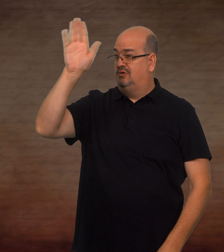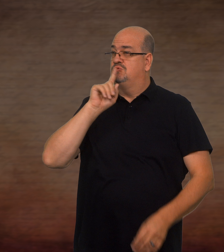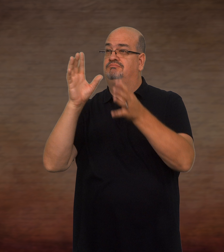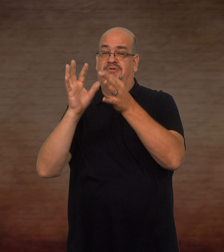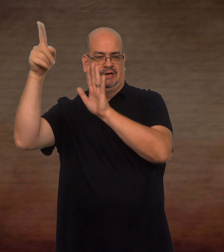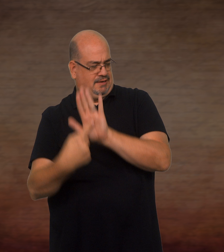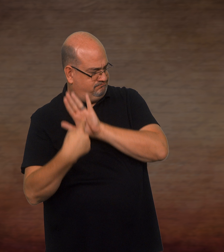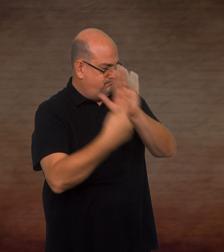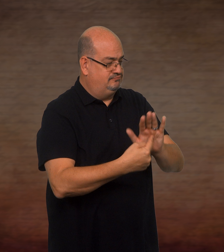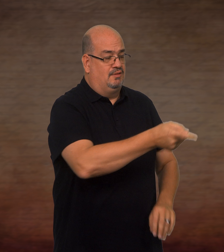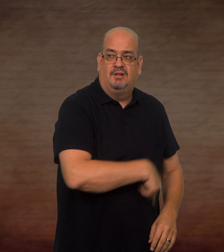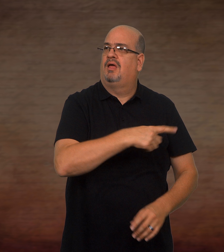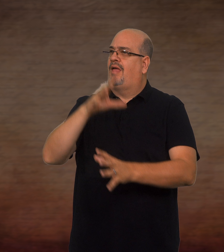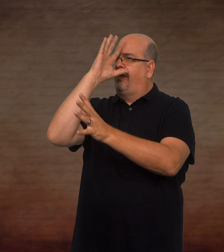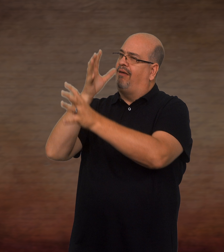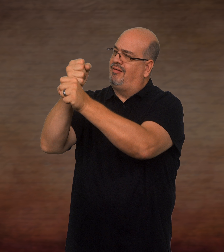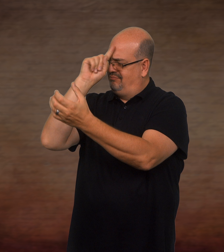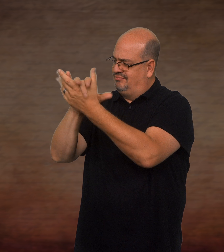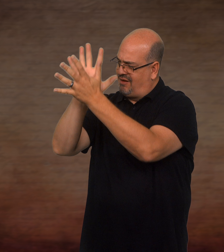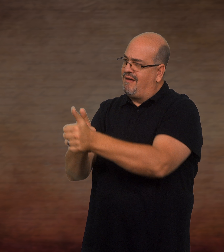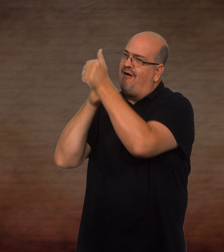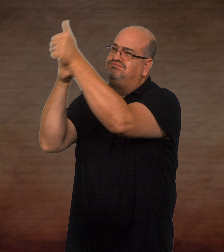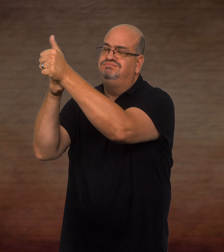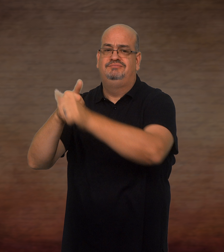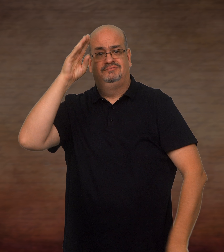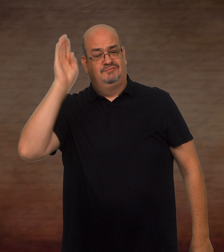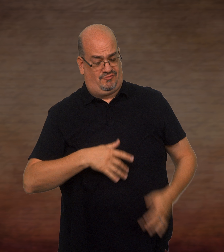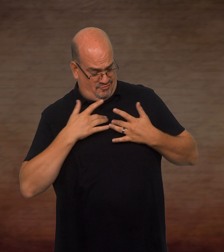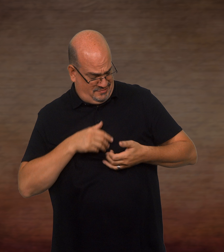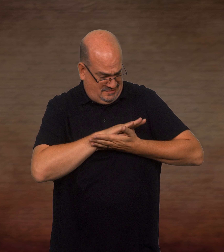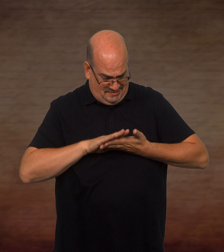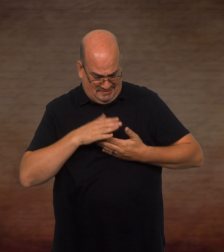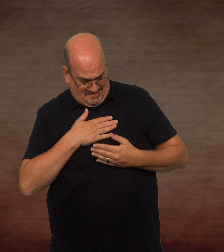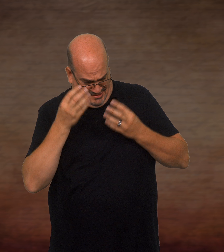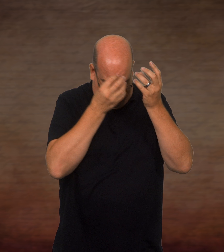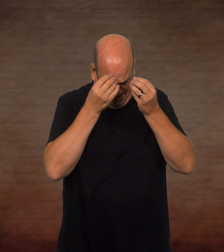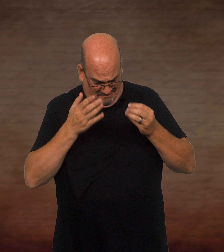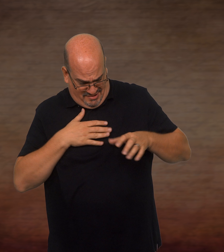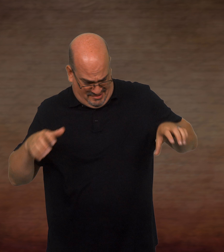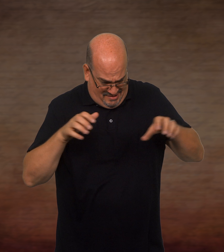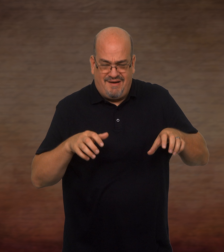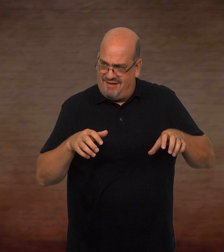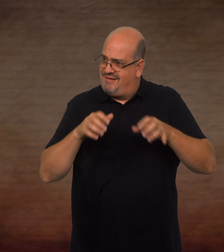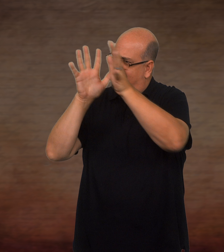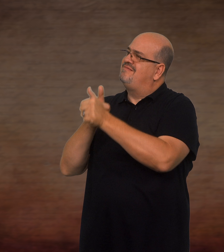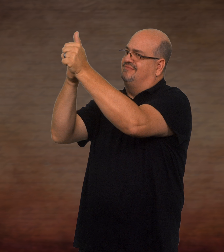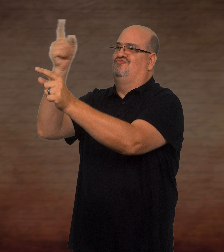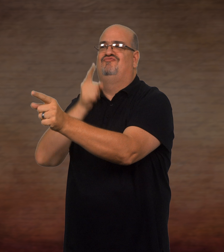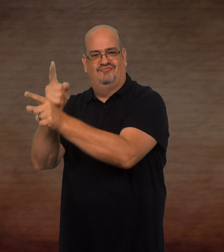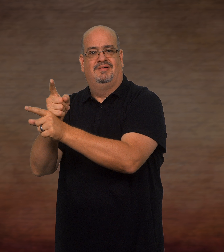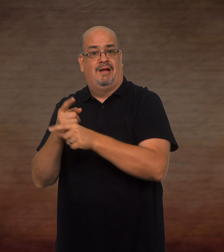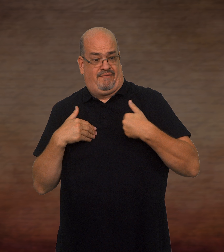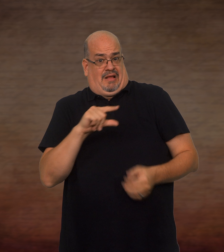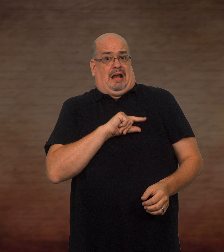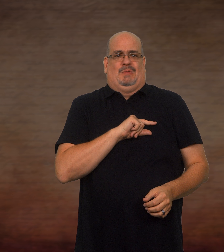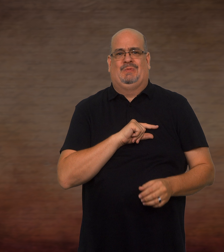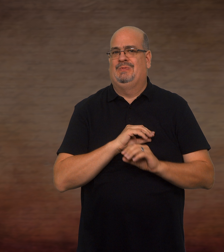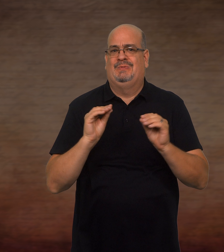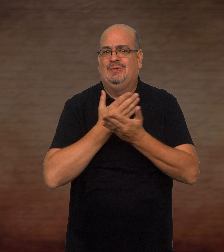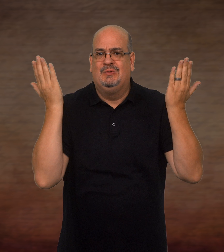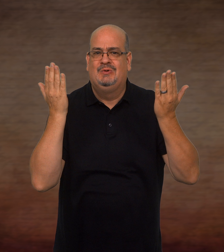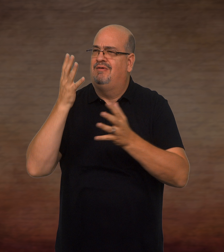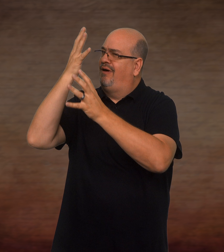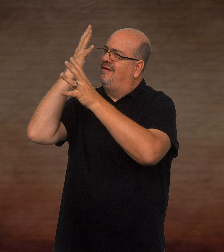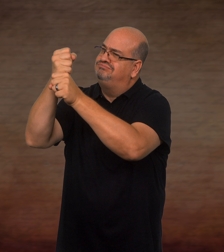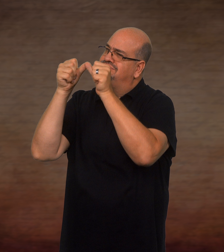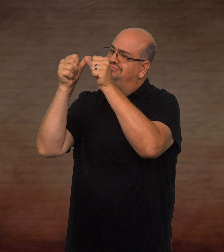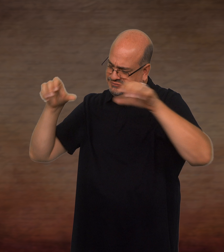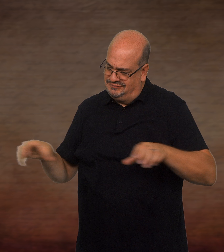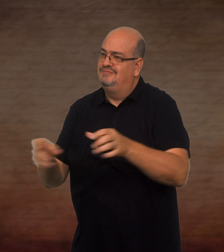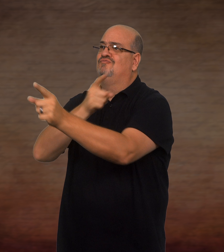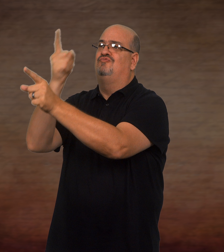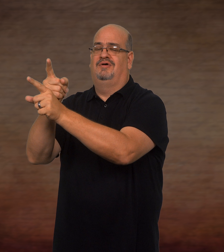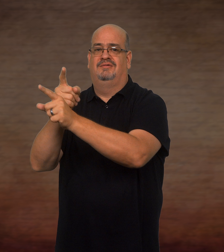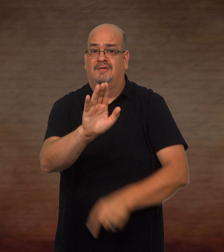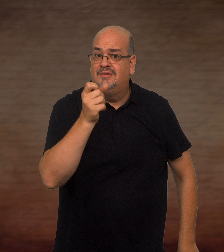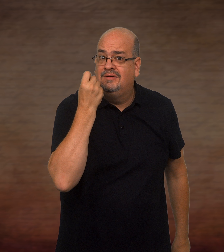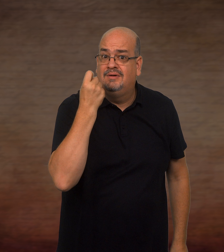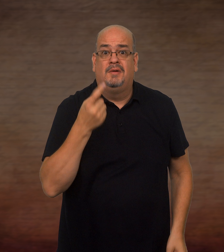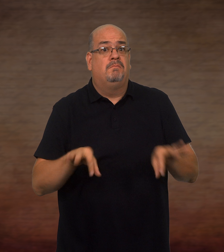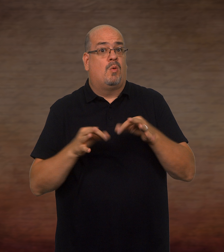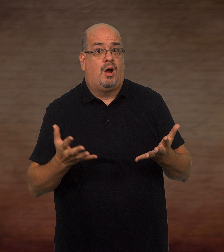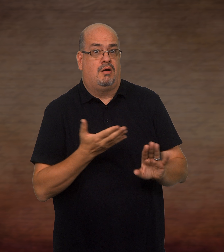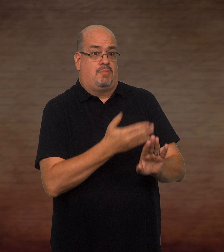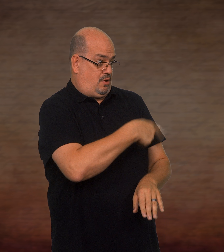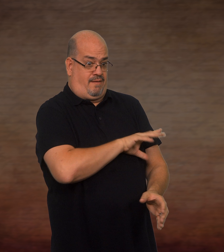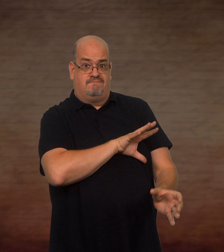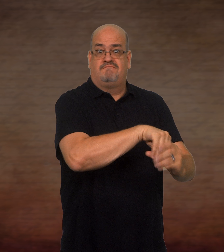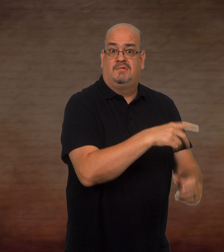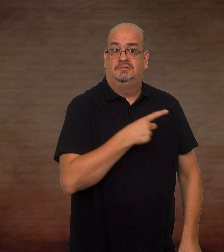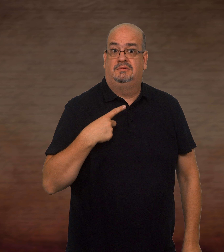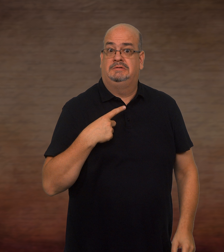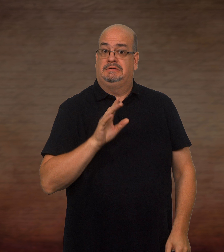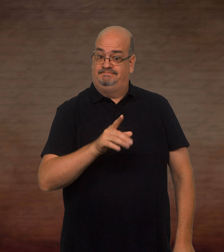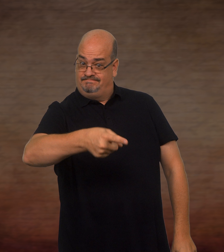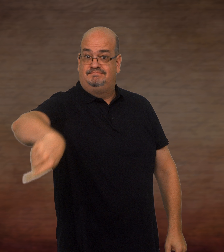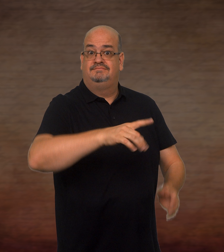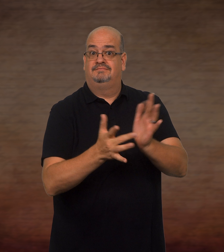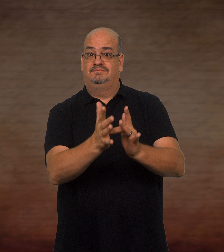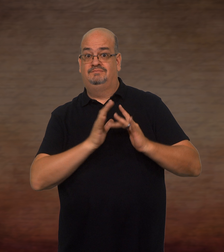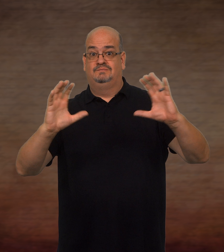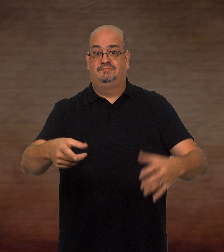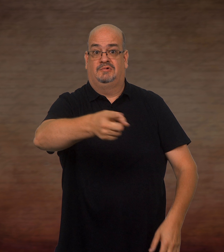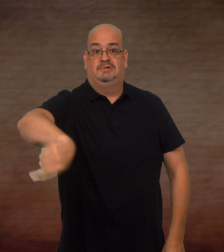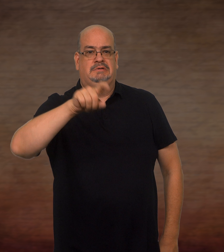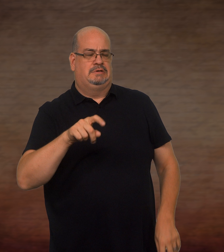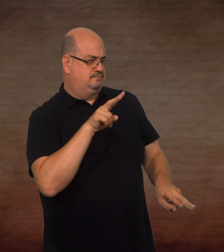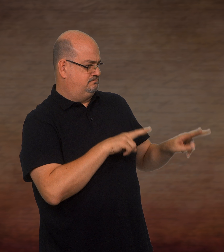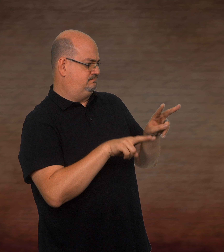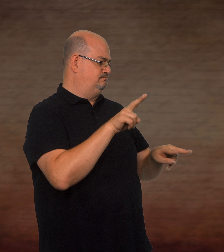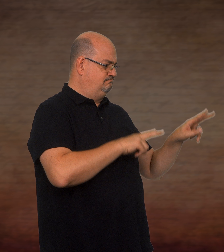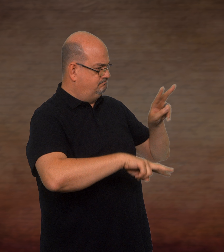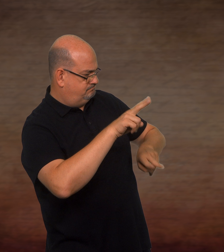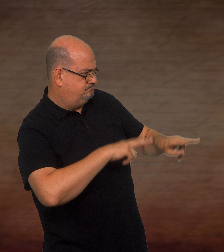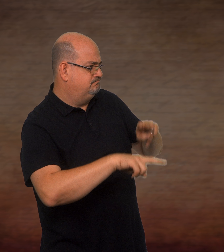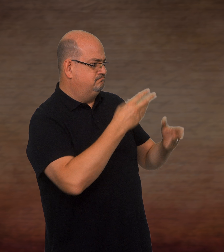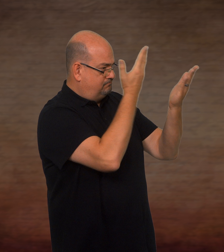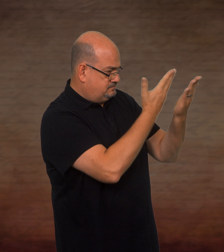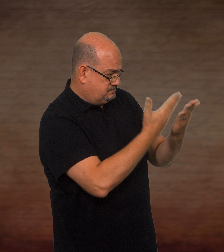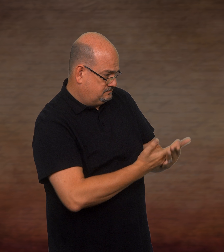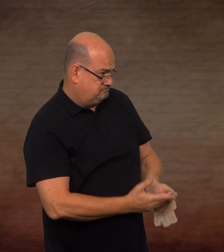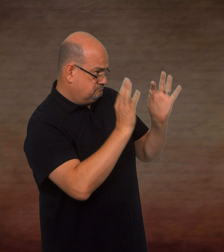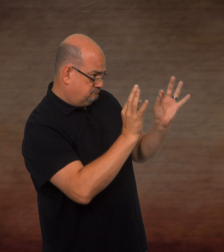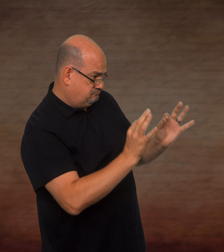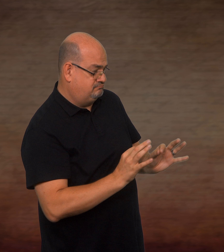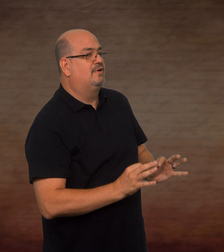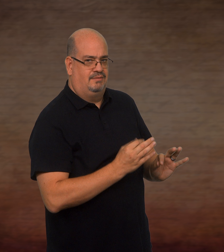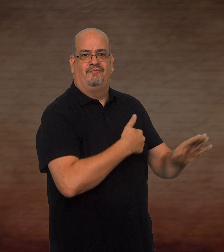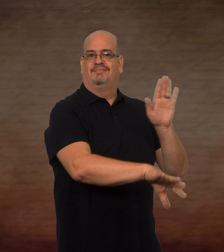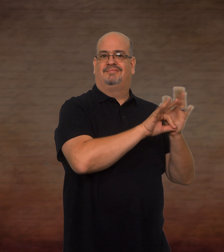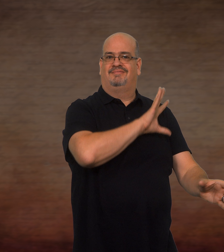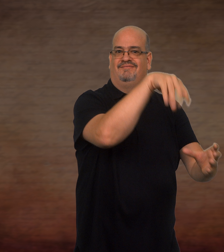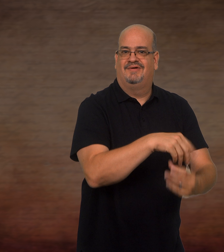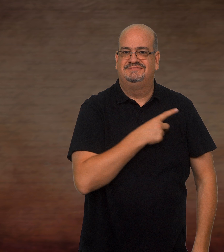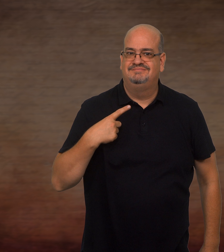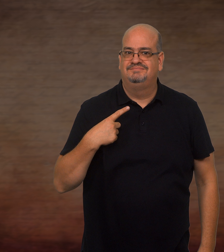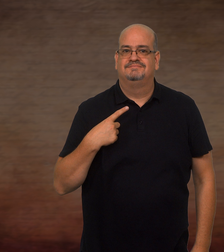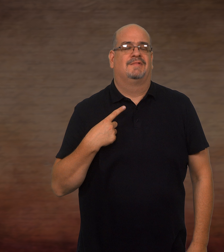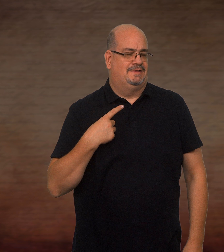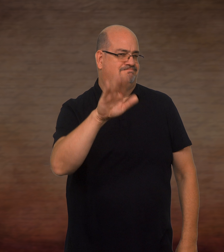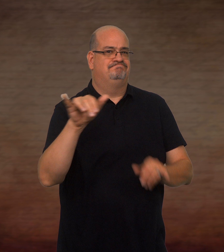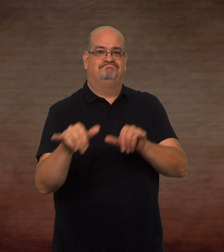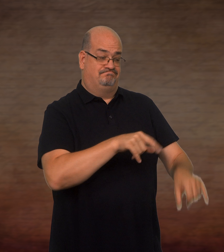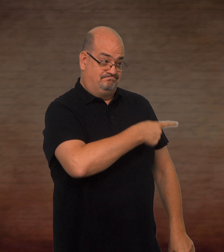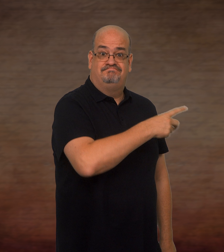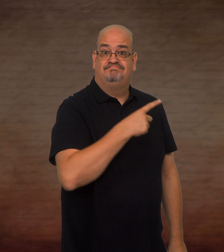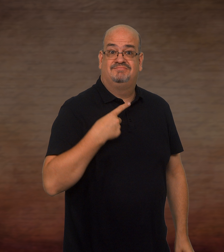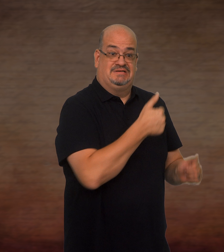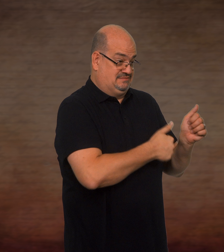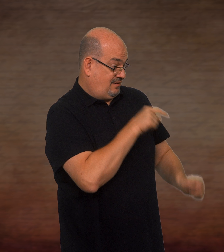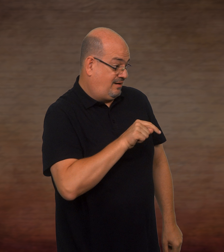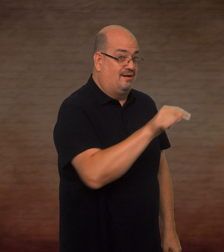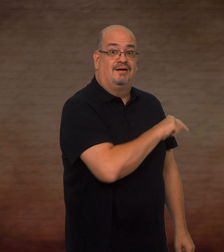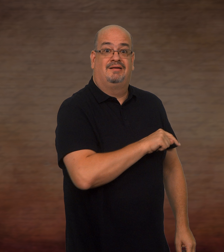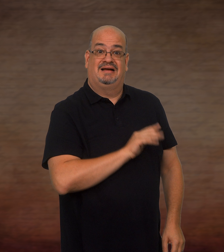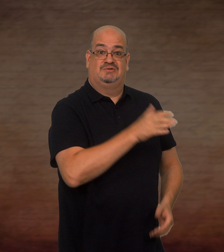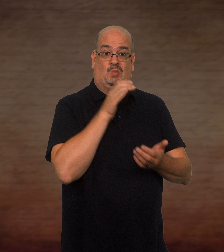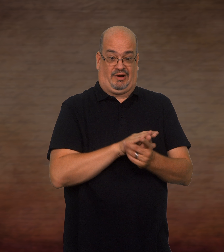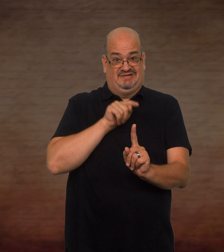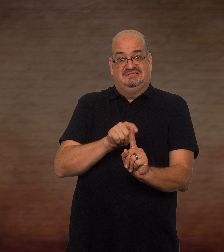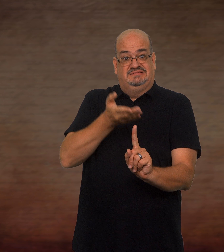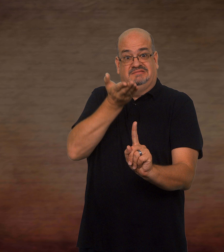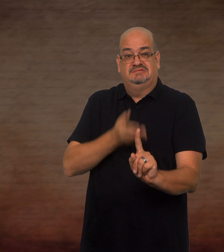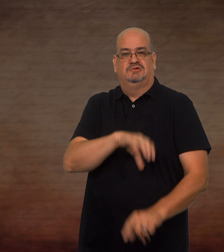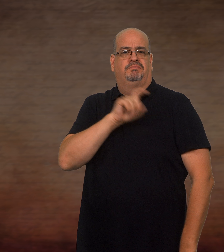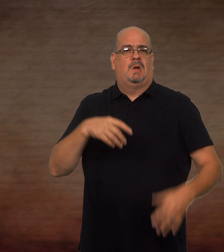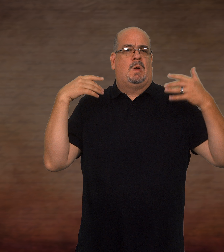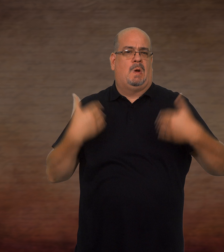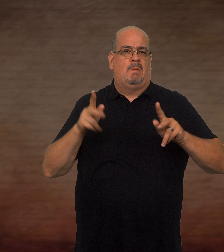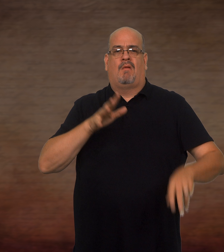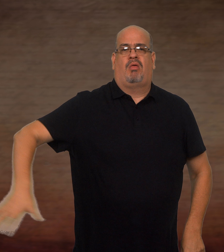In the same way, the women must be dignified, not slanderers, but temperate and faithful in all things.